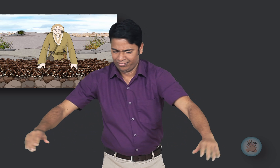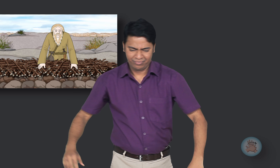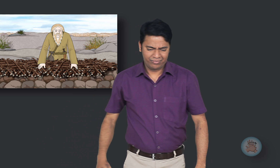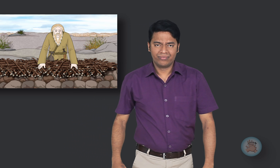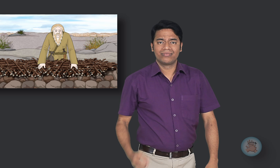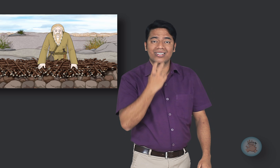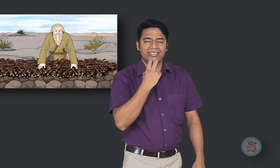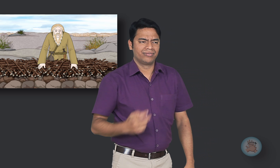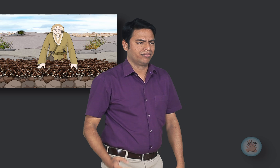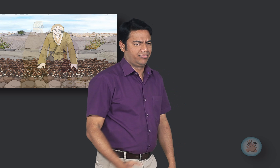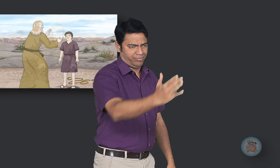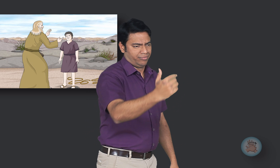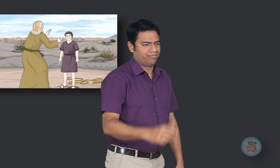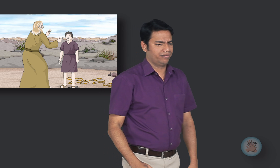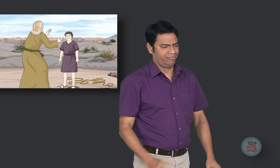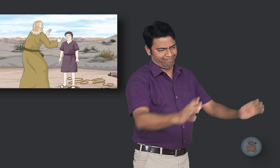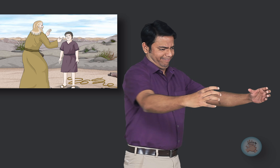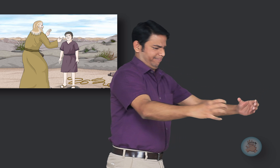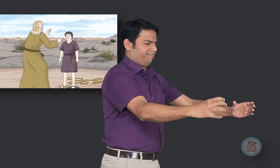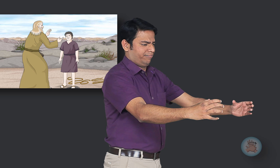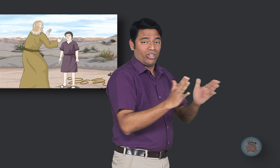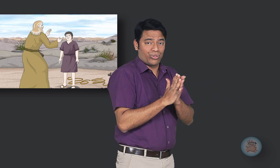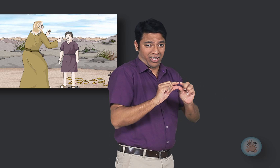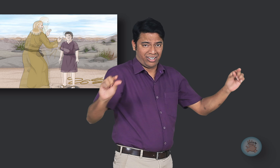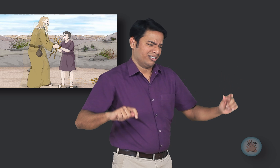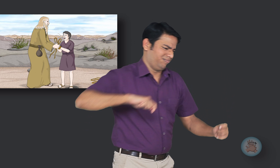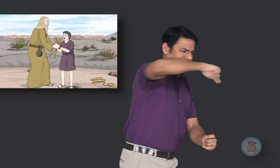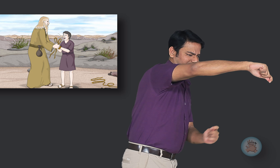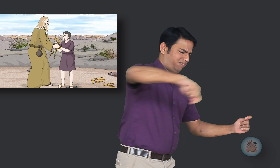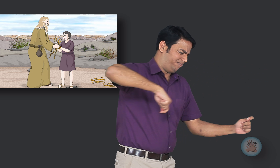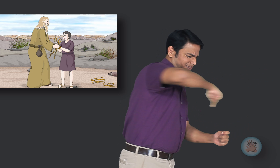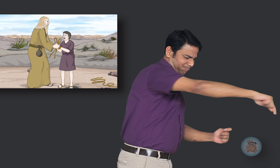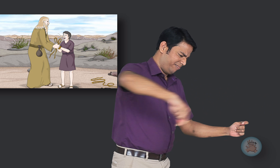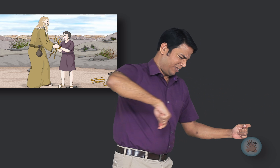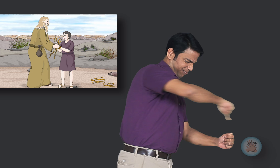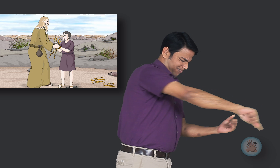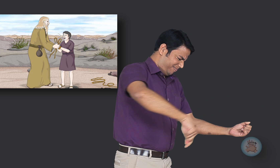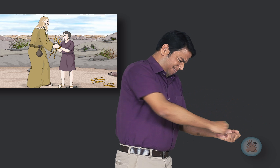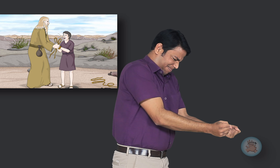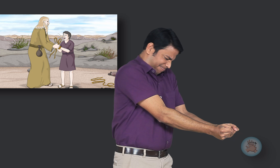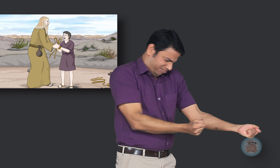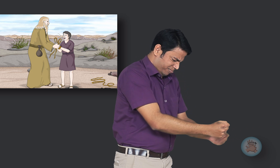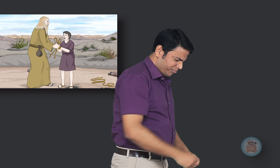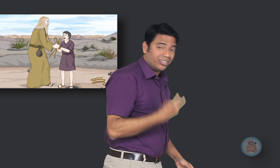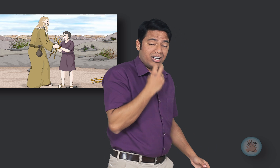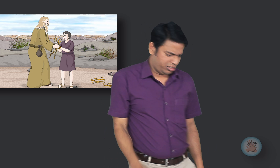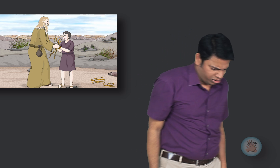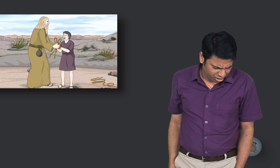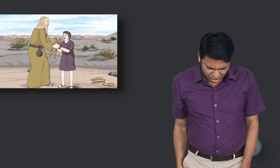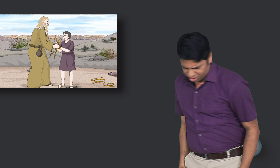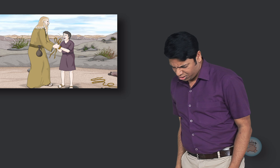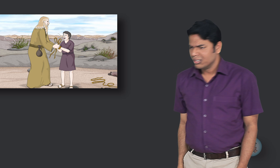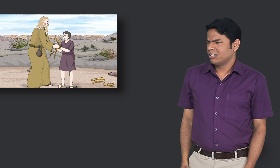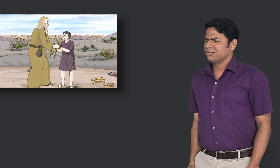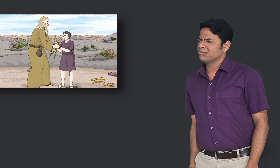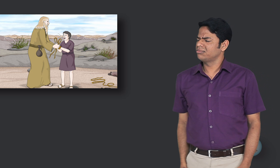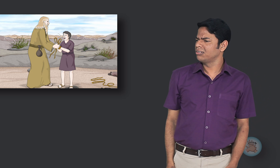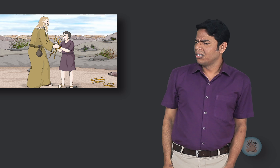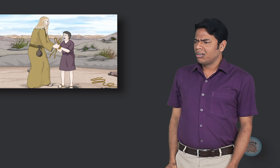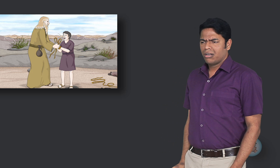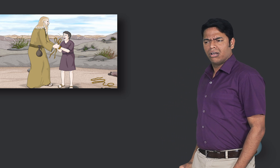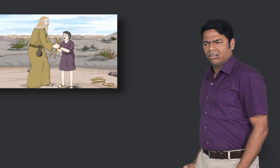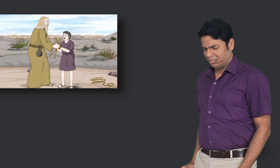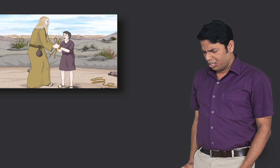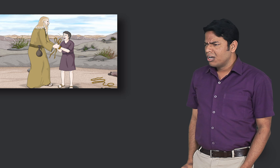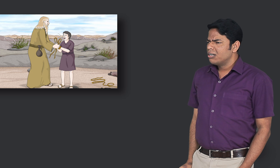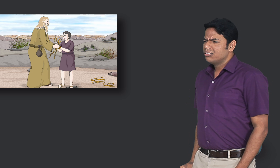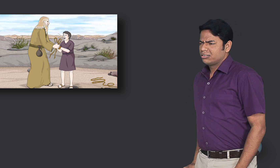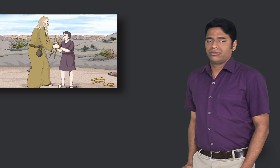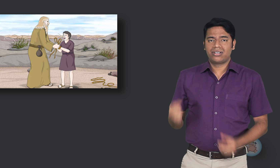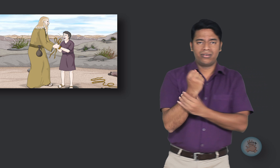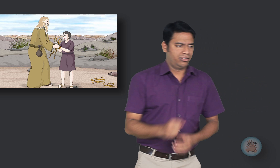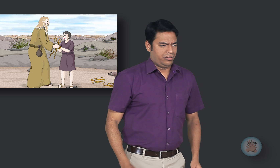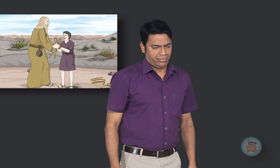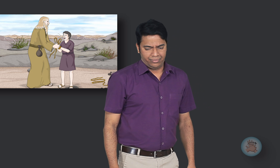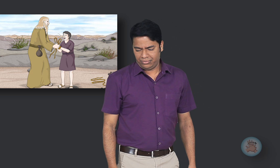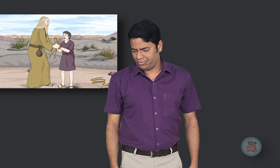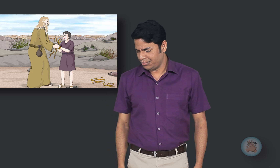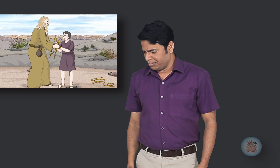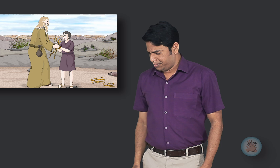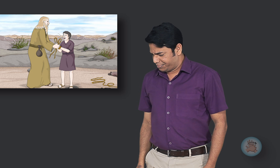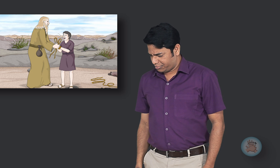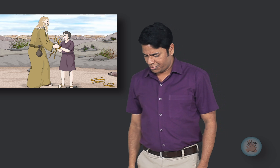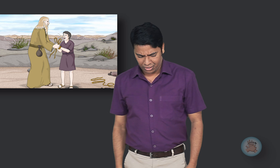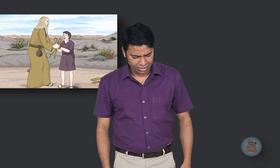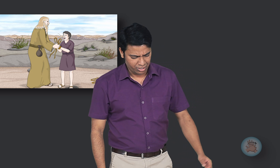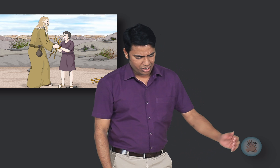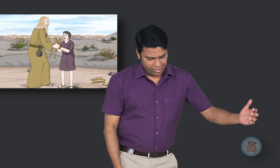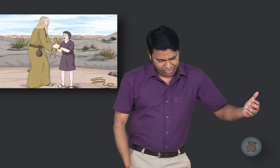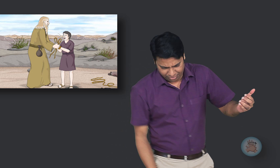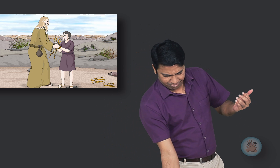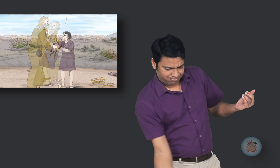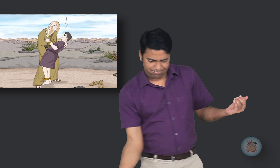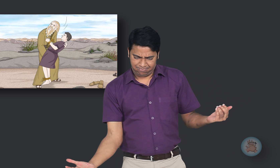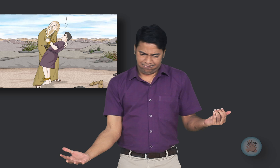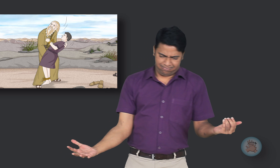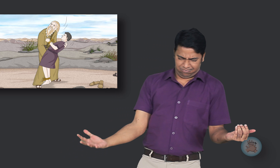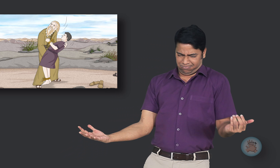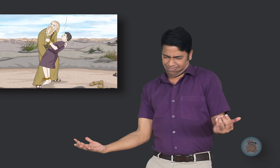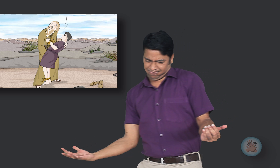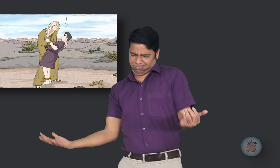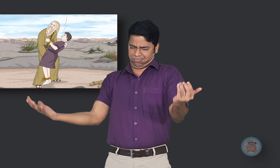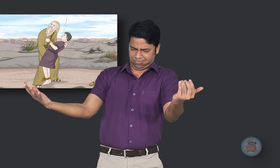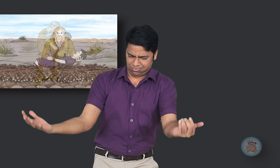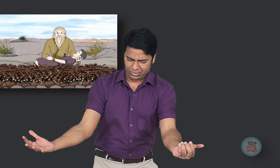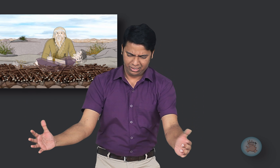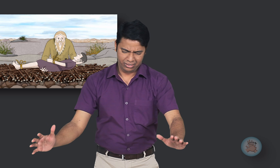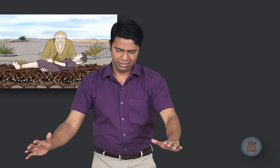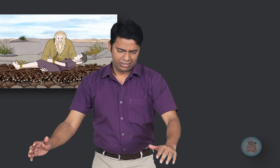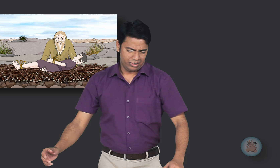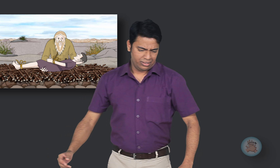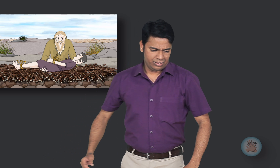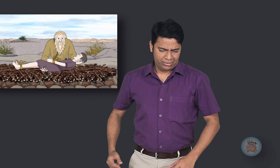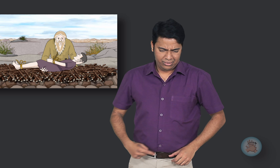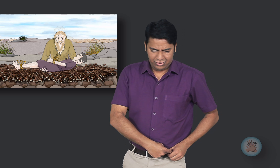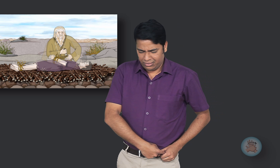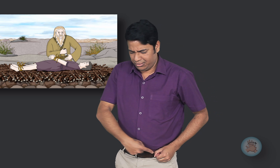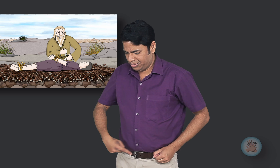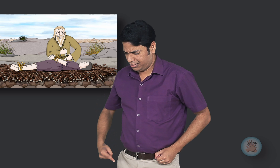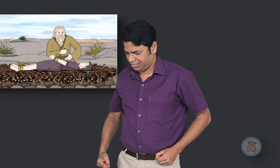He bound his son Isaac and placed him on the altar, atop the wood.